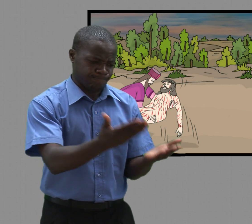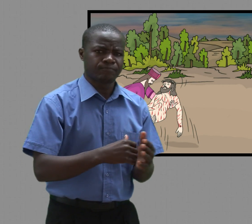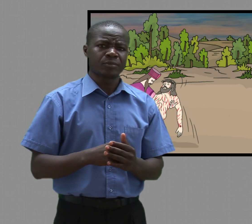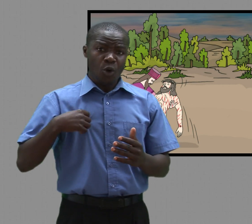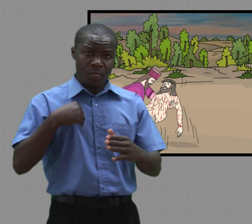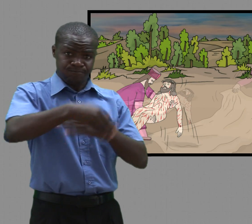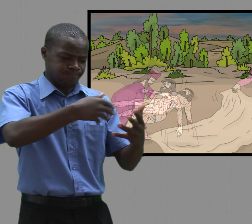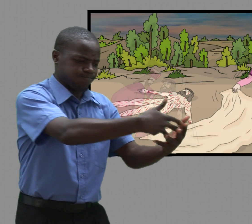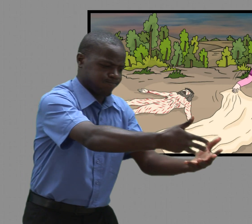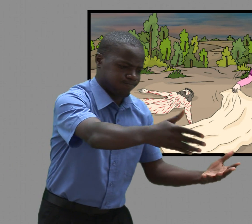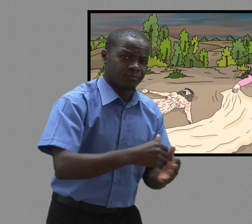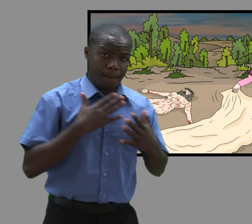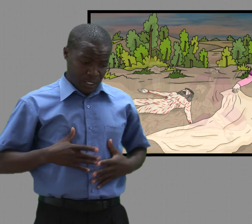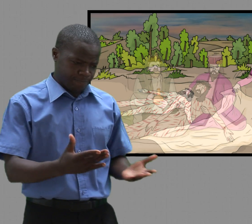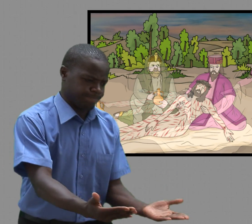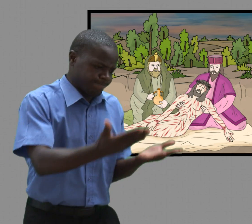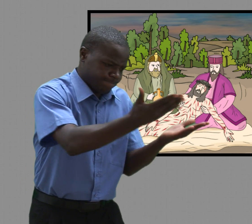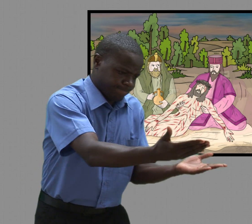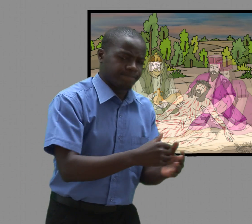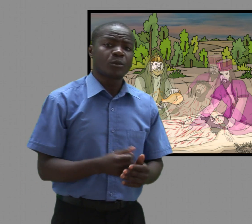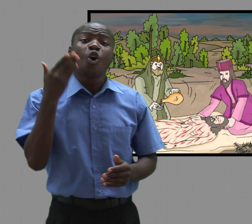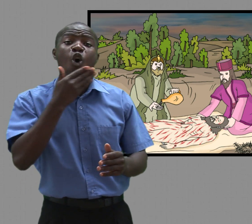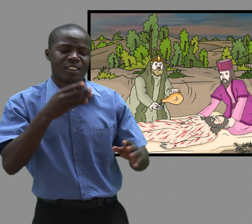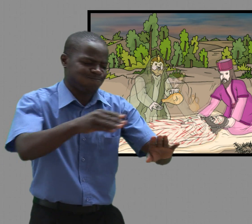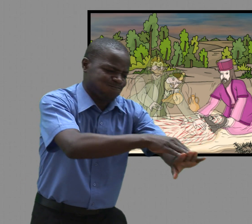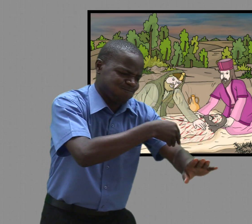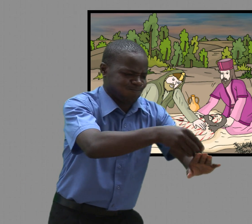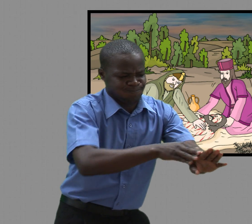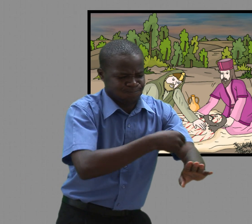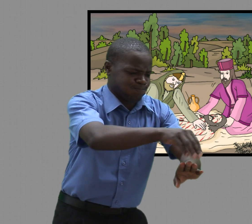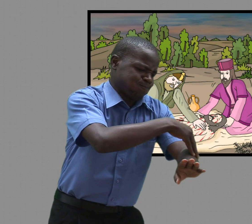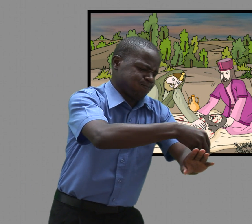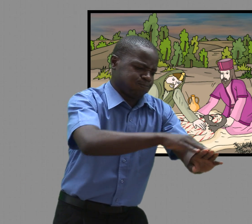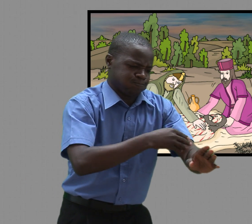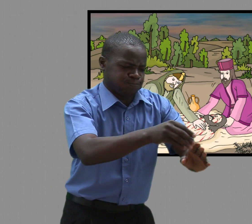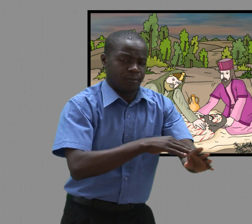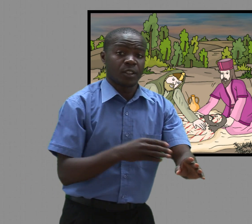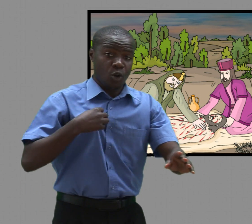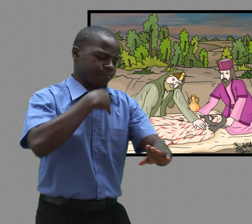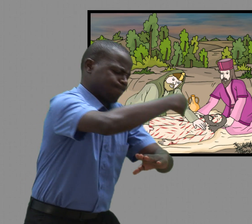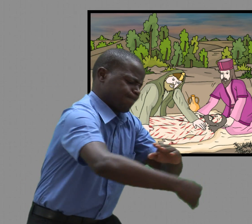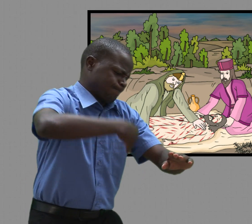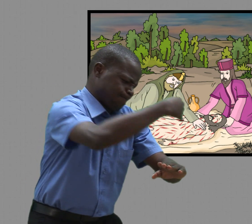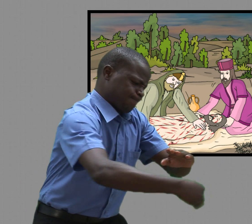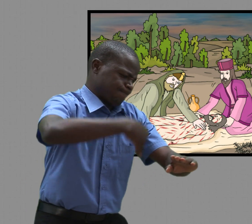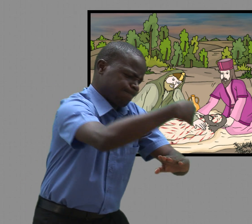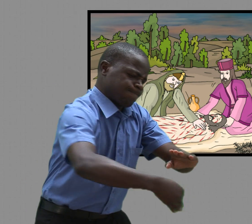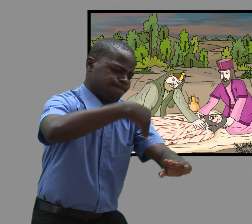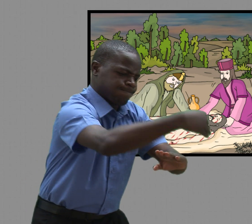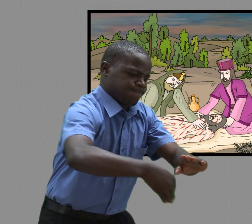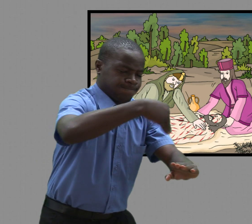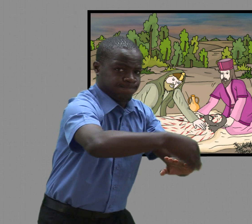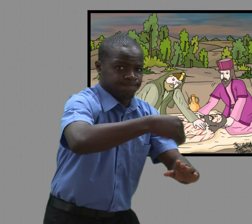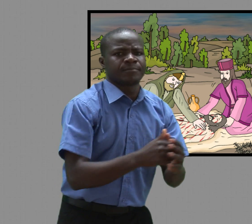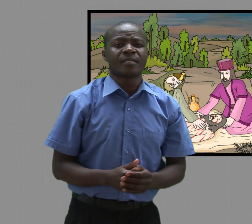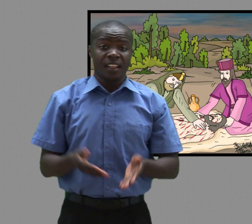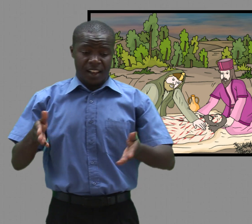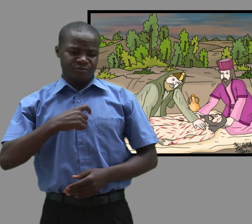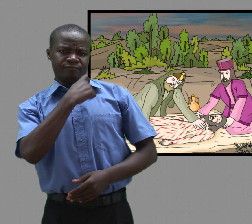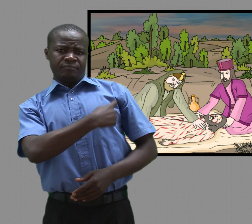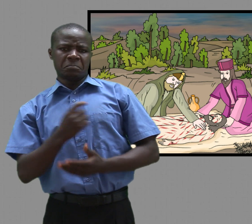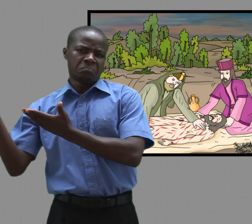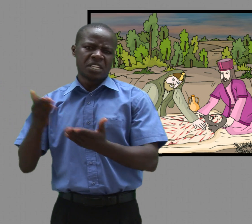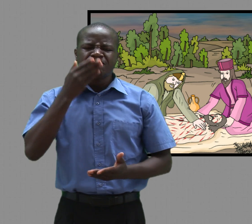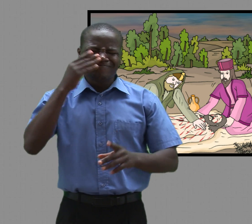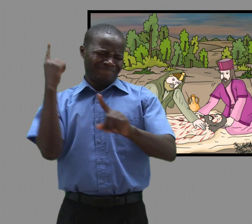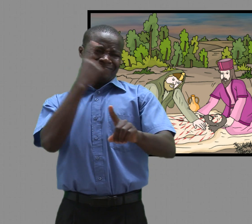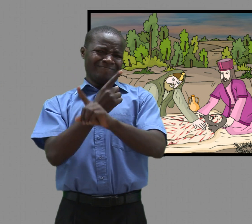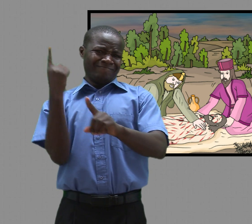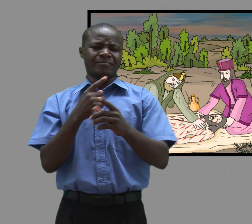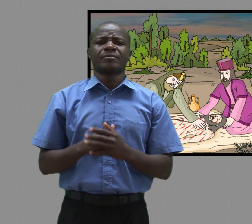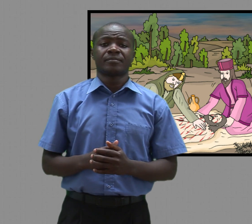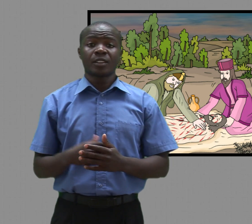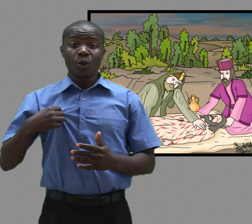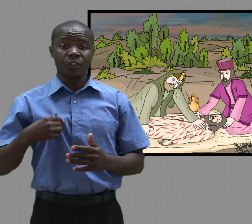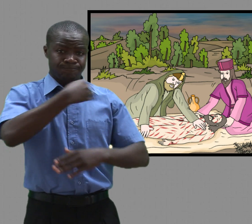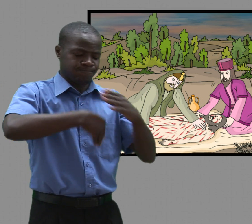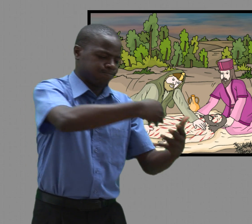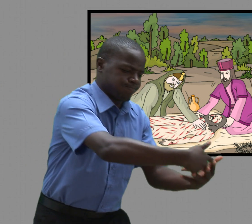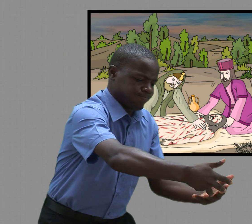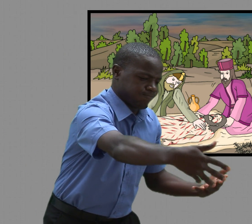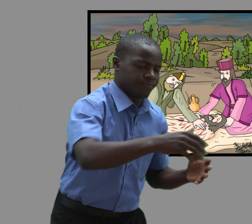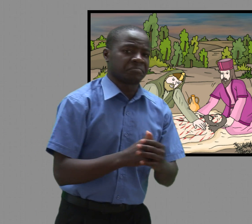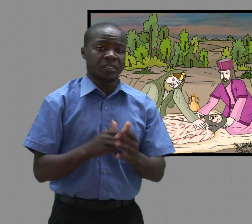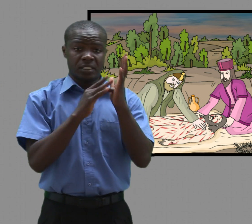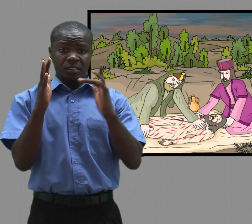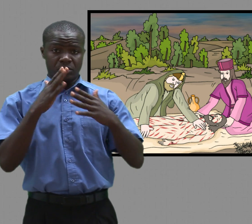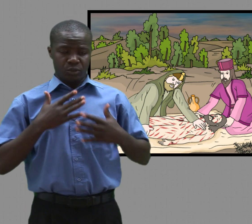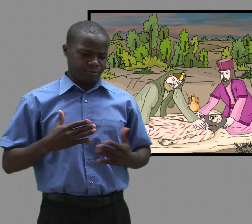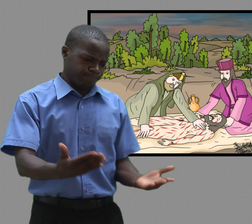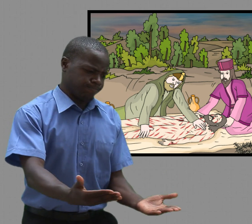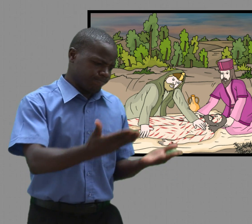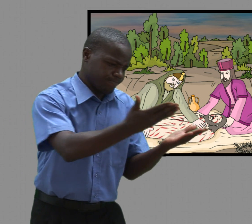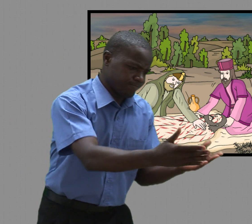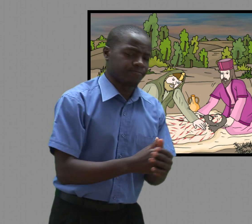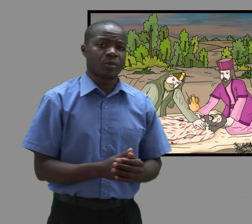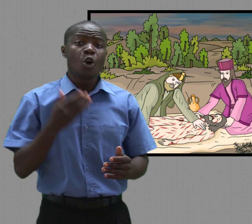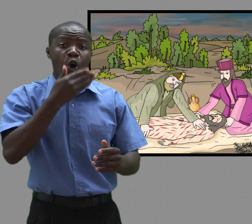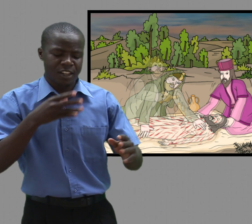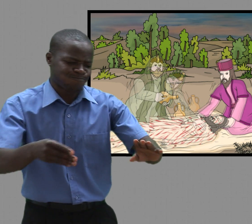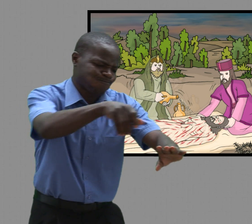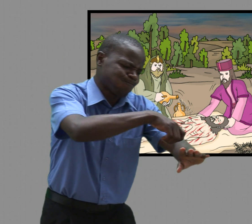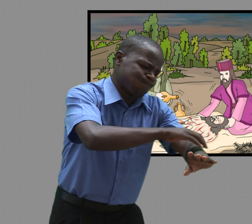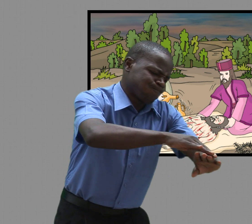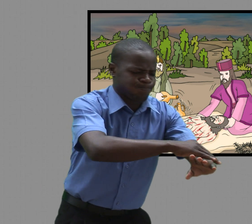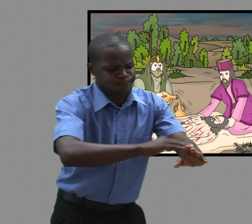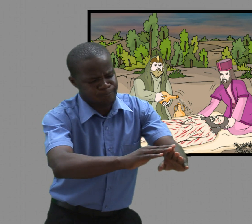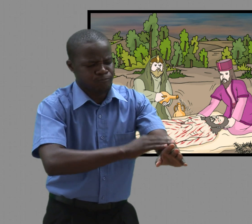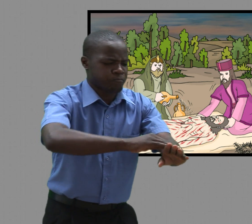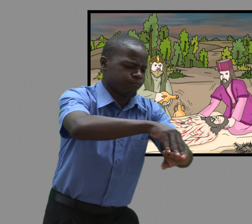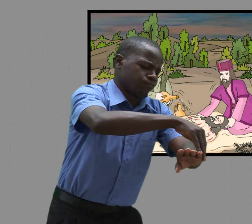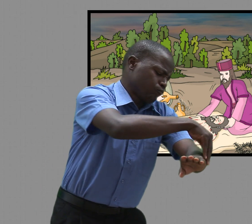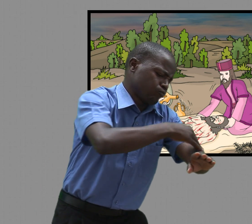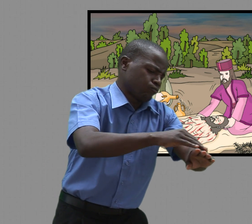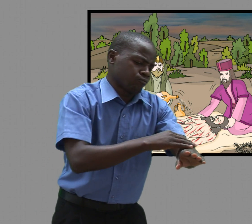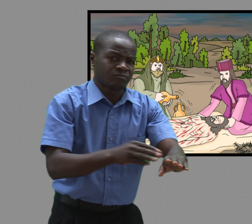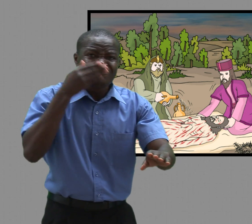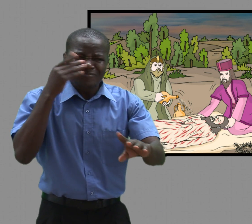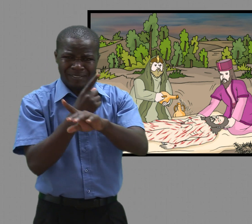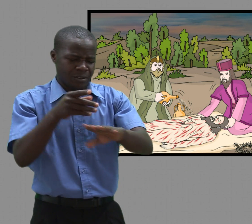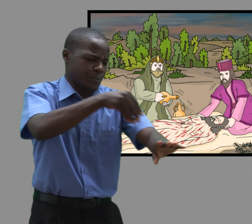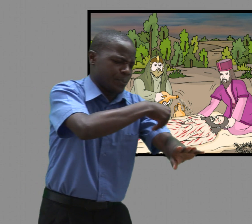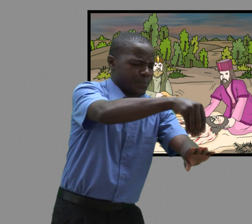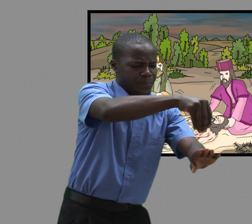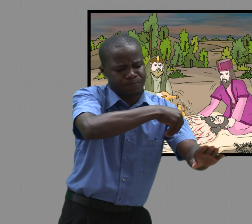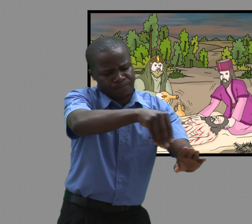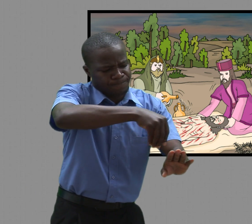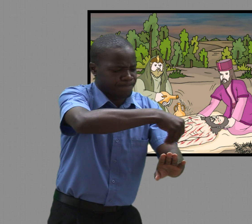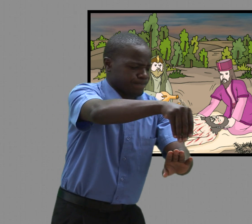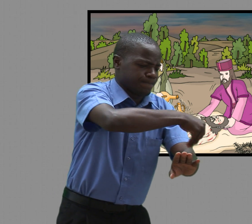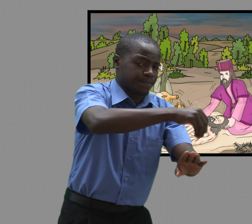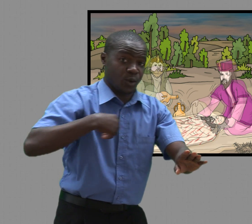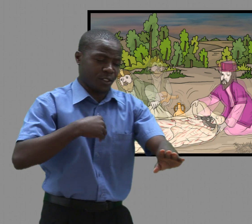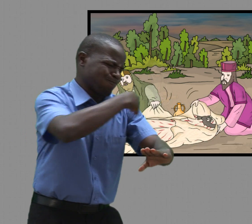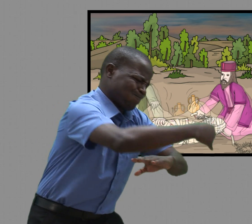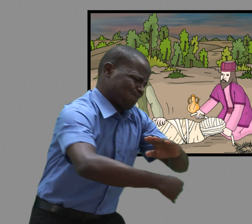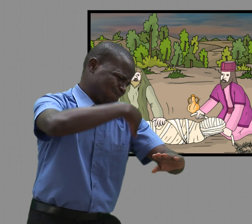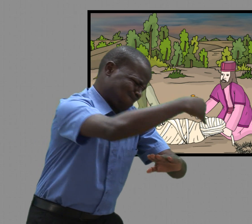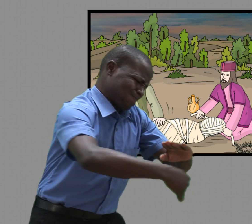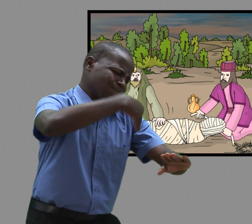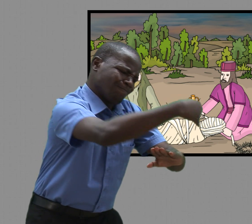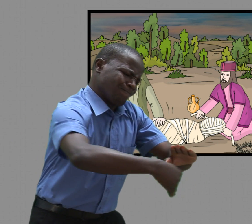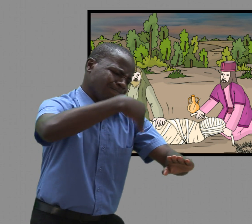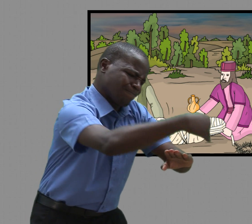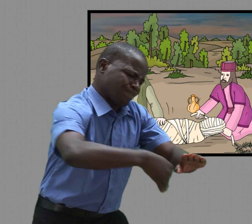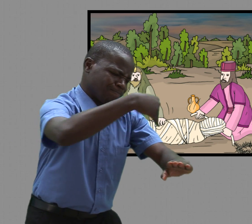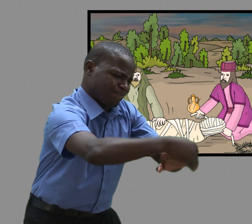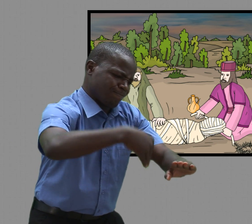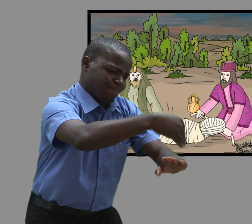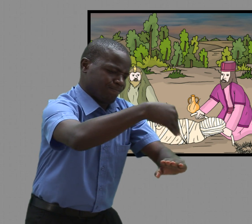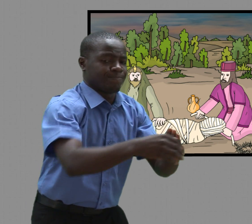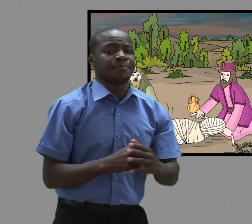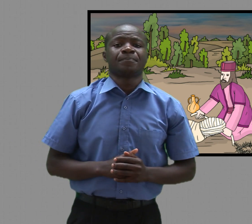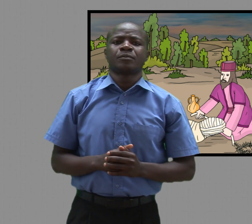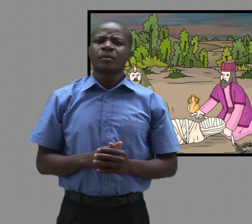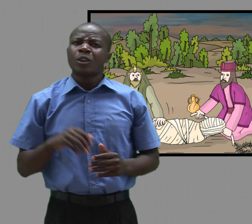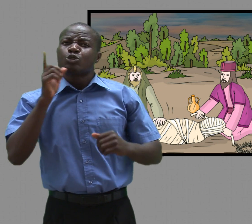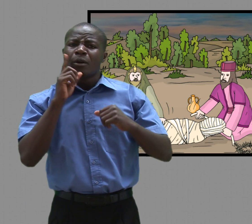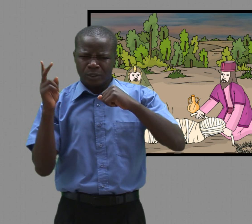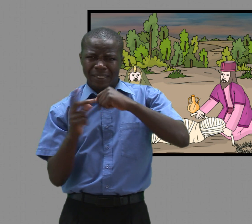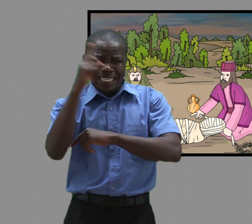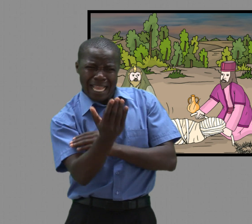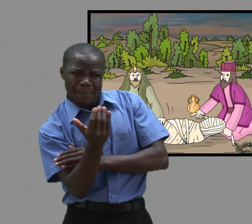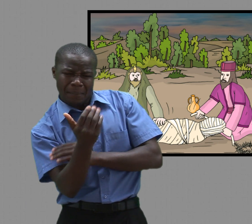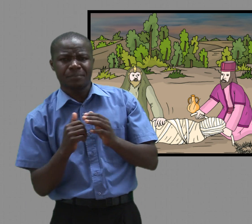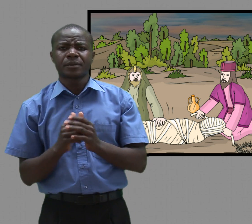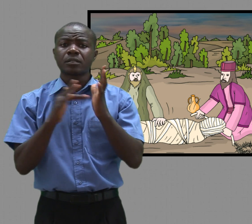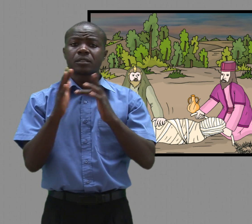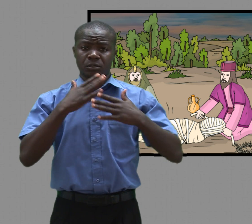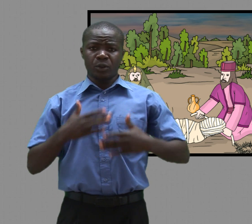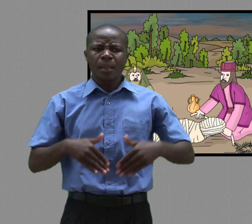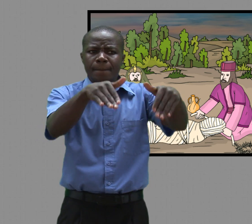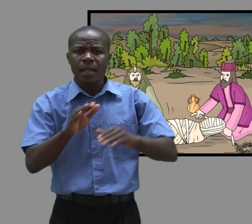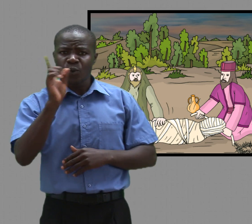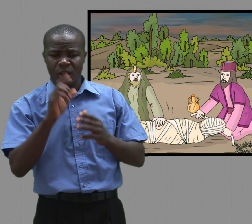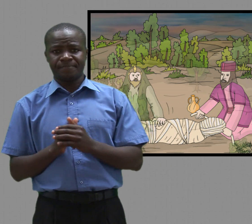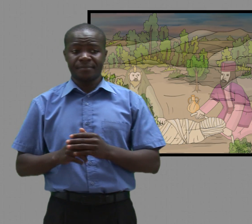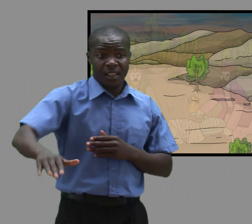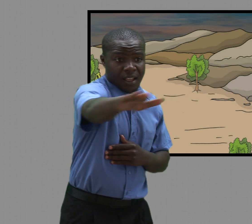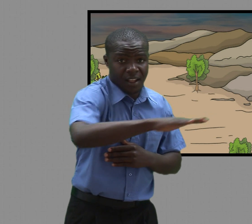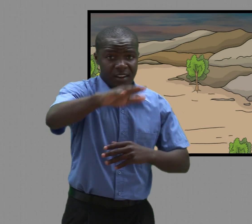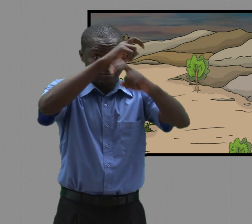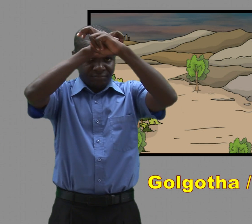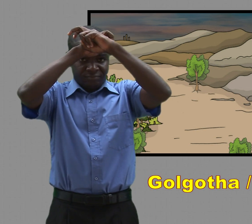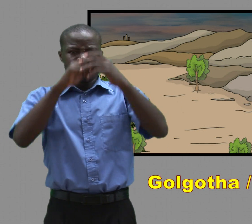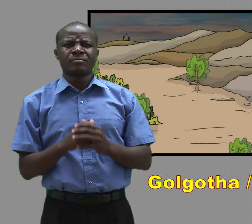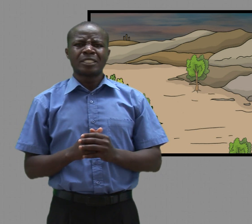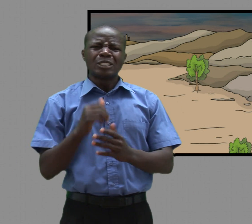So they took the body of Jesus and wrapped it in linen cloths with the spices, according to the Jewish burial custom.